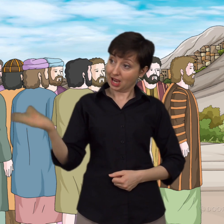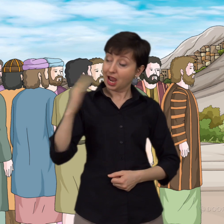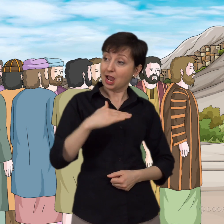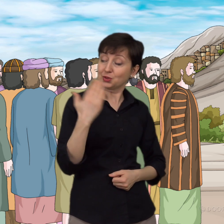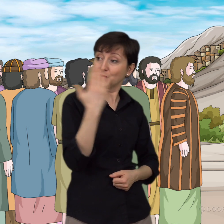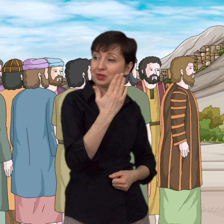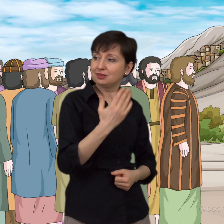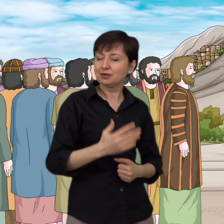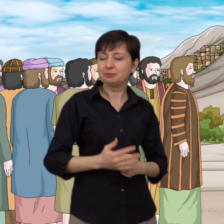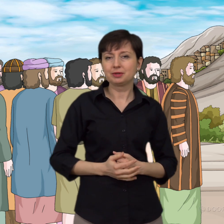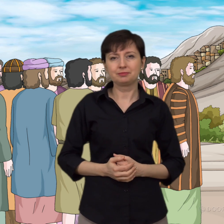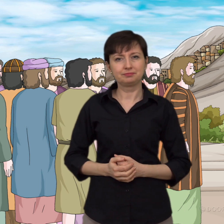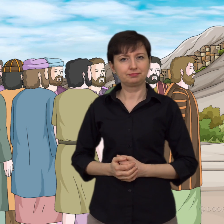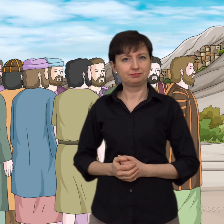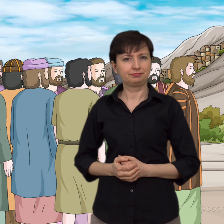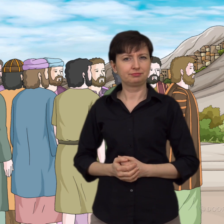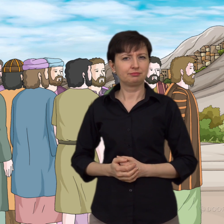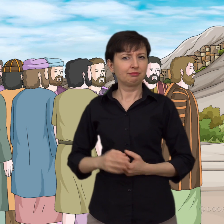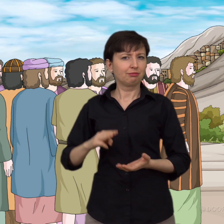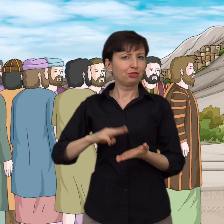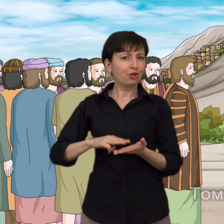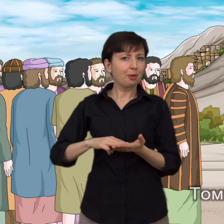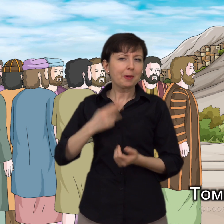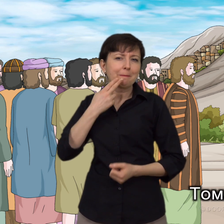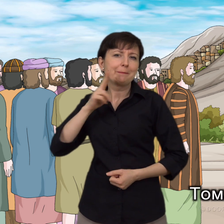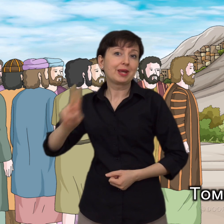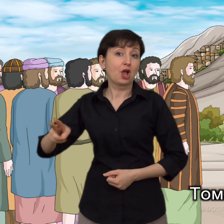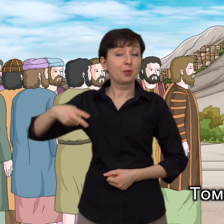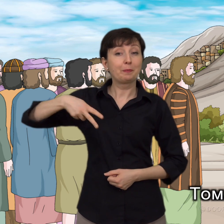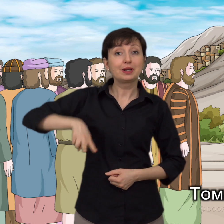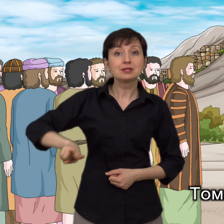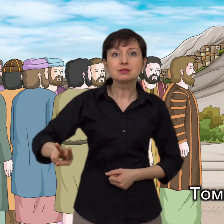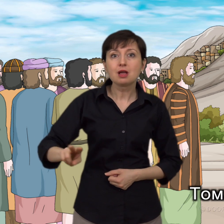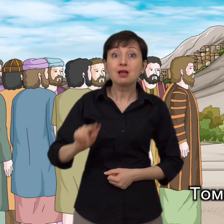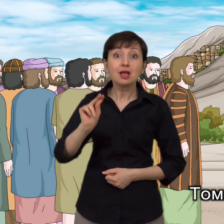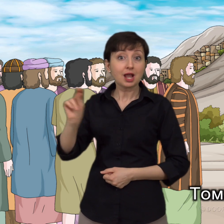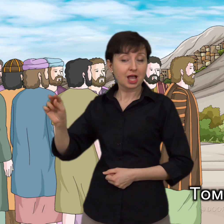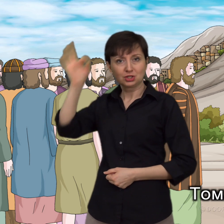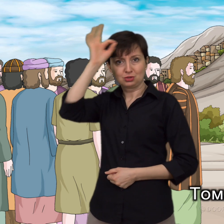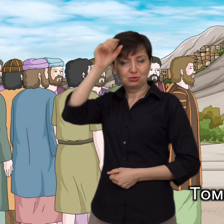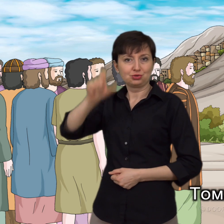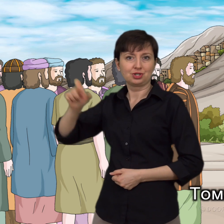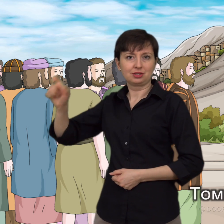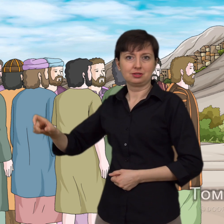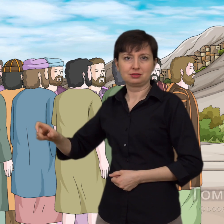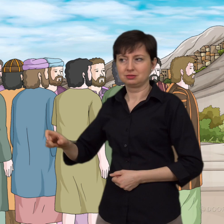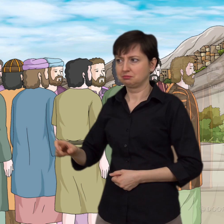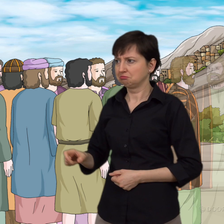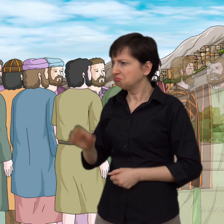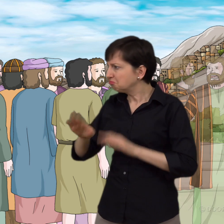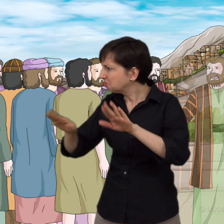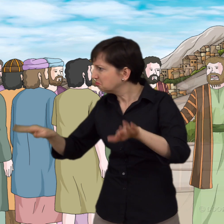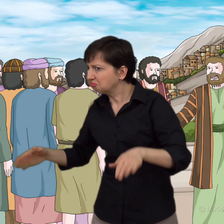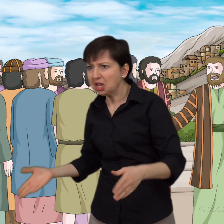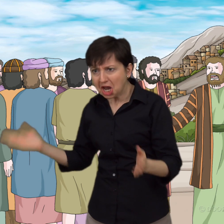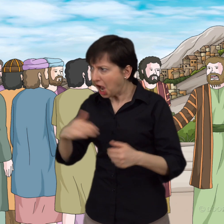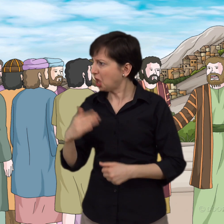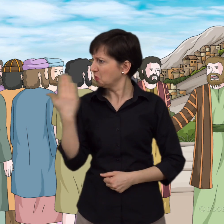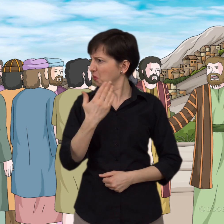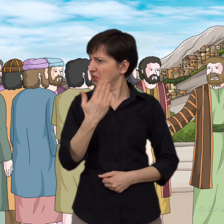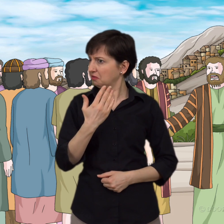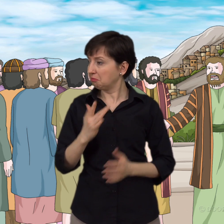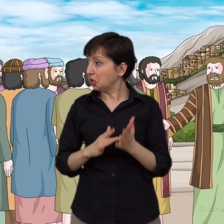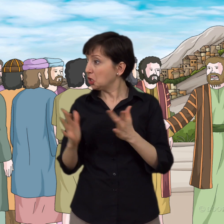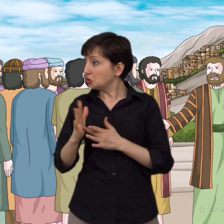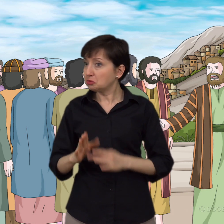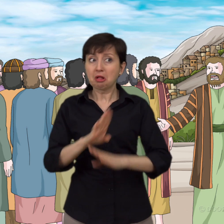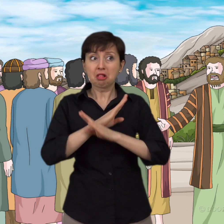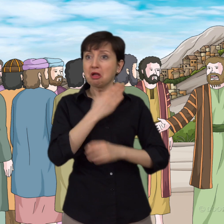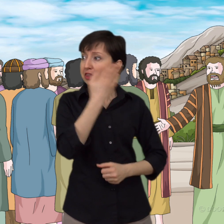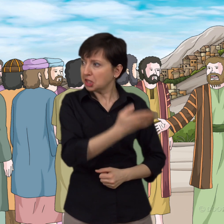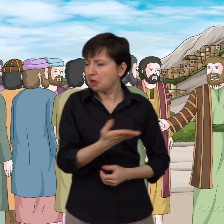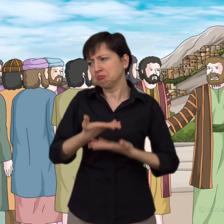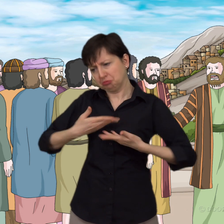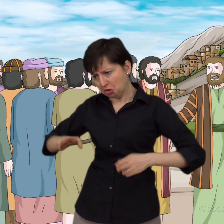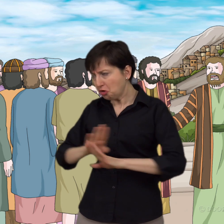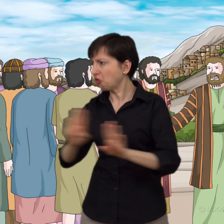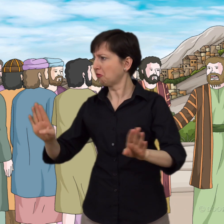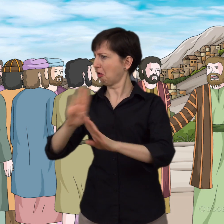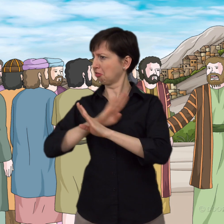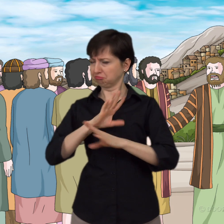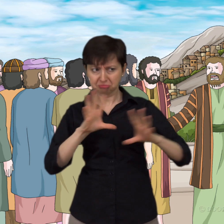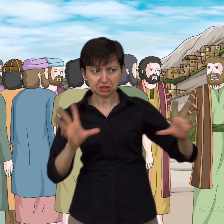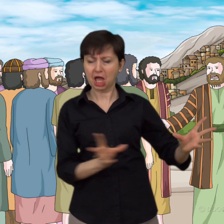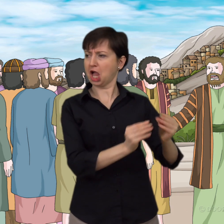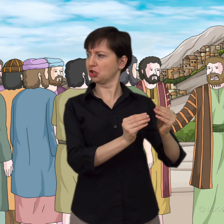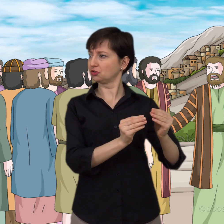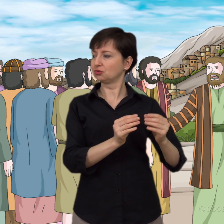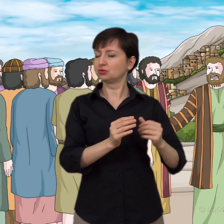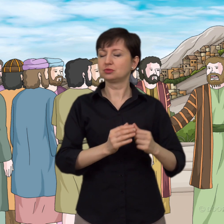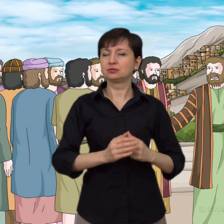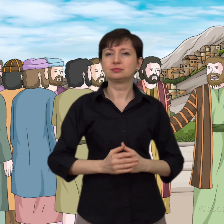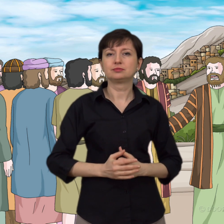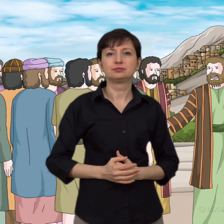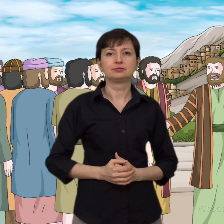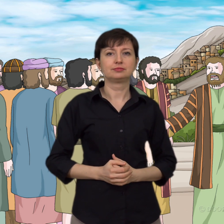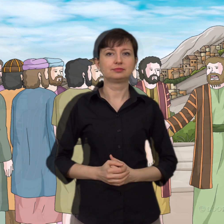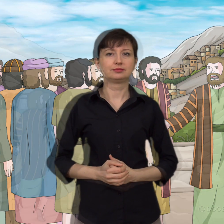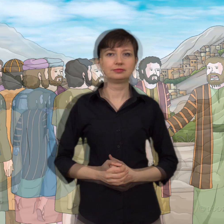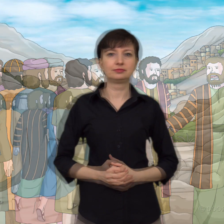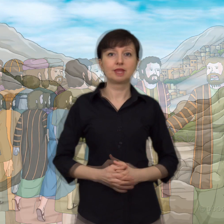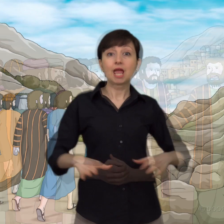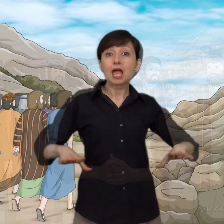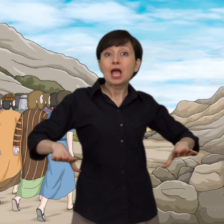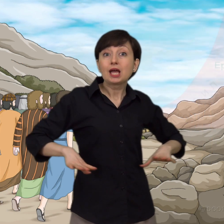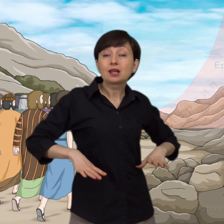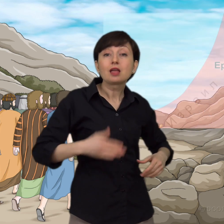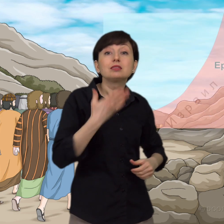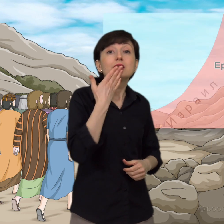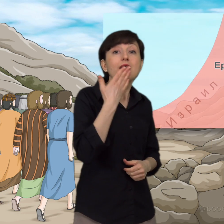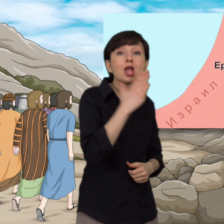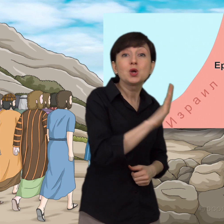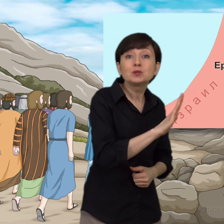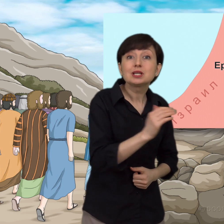Then Thomas called Didymus said to his fellow disciples, “Let us also go, so that we may die with Him.” When Jesus arrived, He found that Lazarus had already spent four days in the tomb.